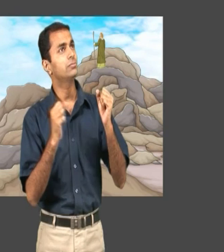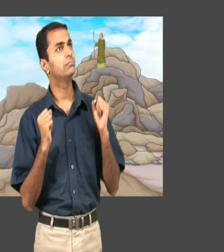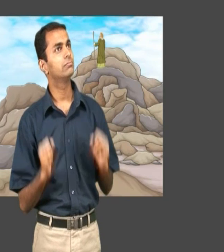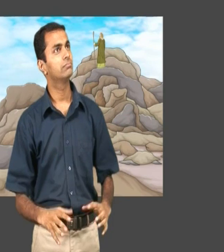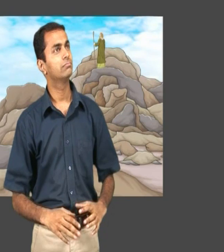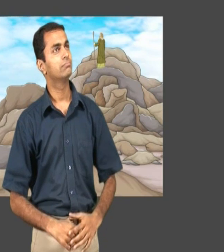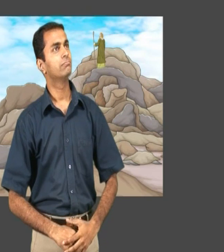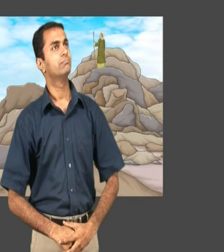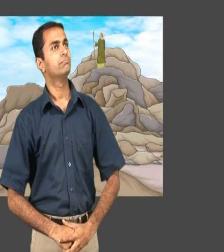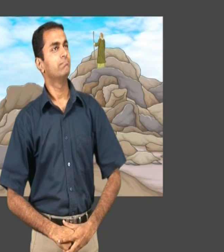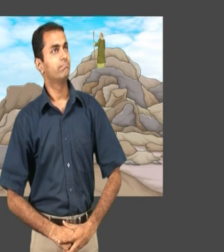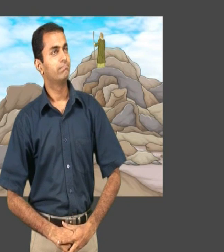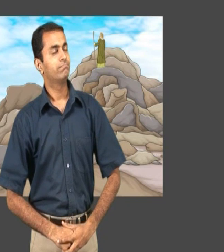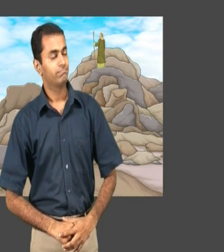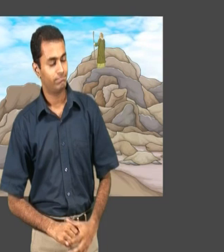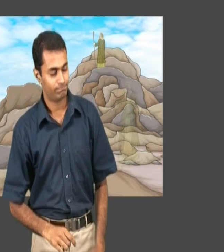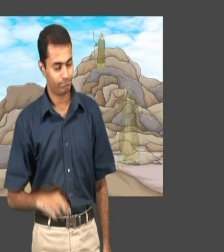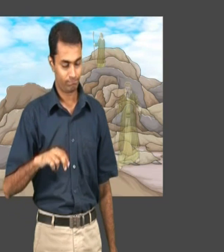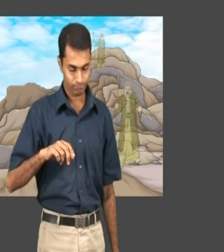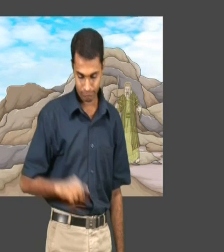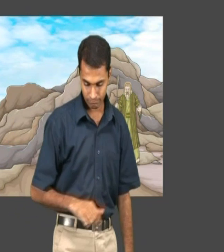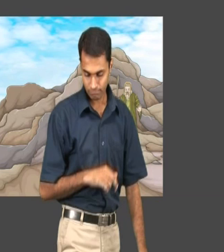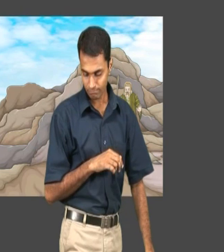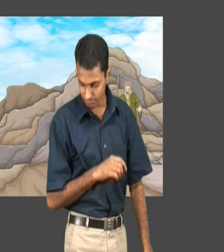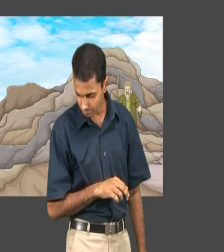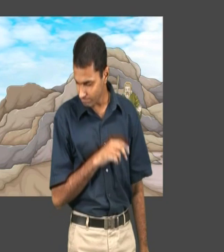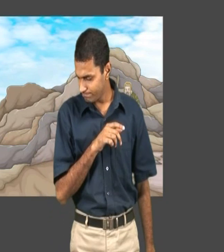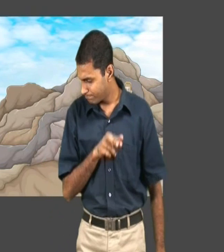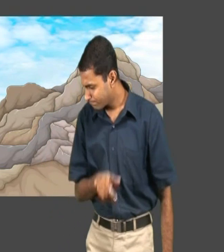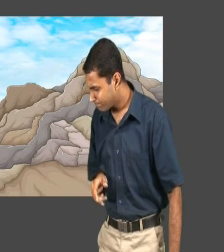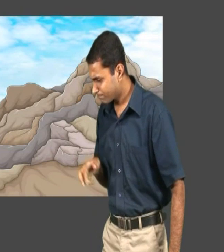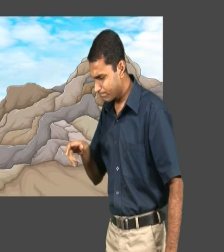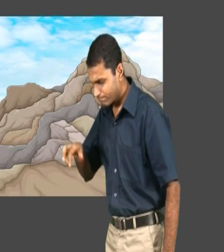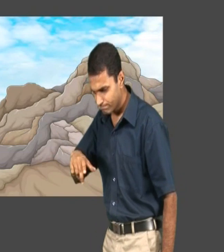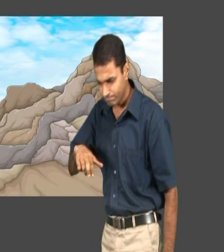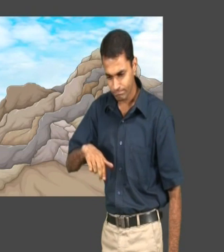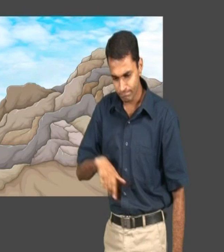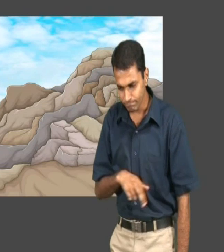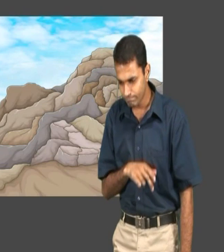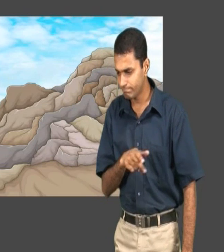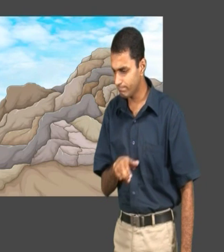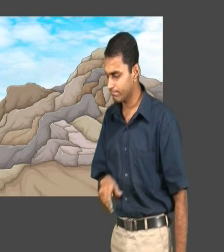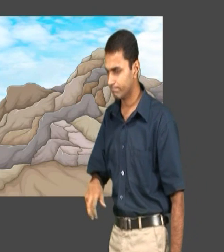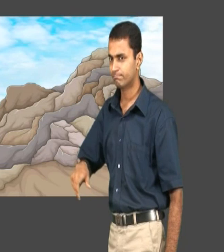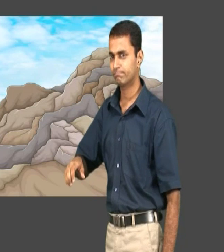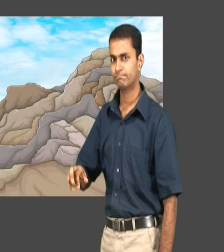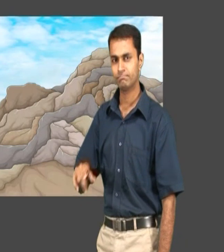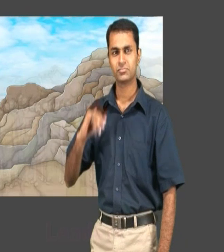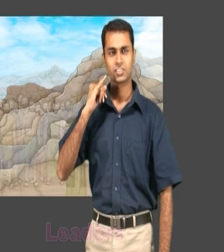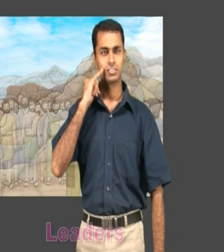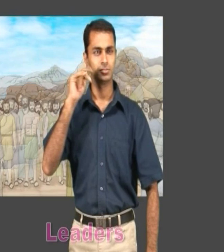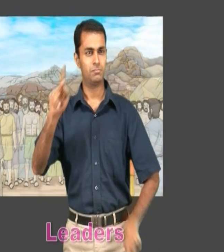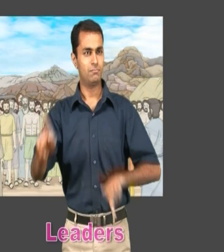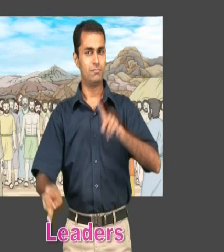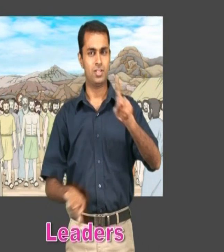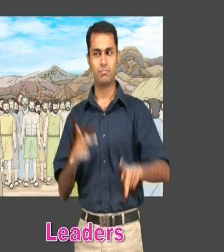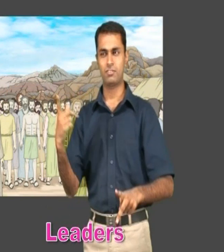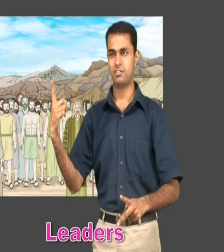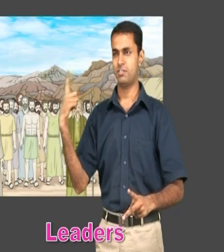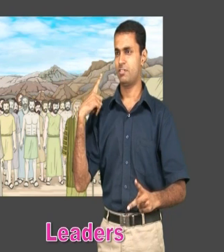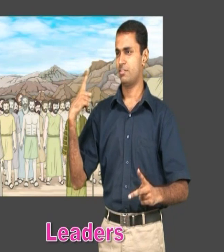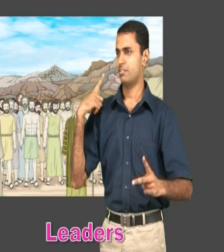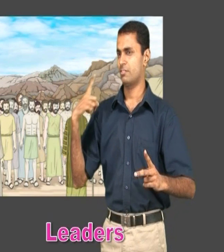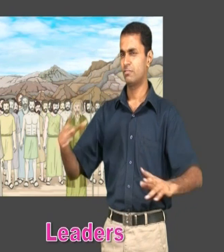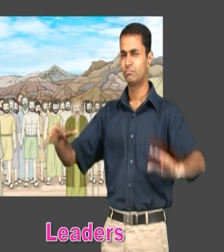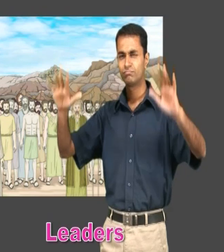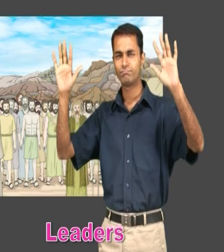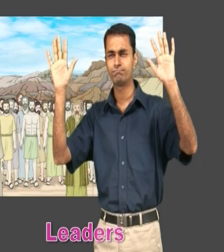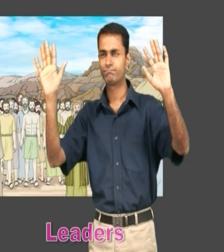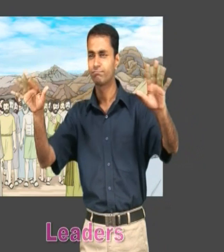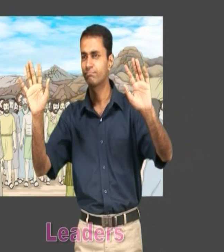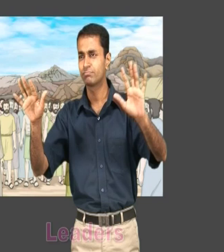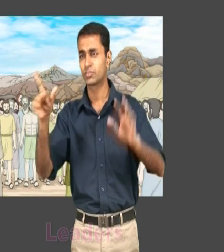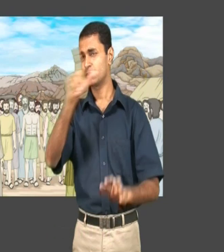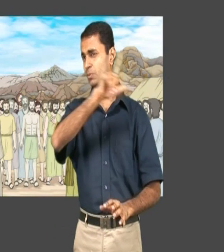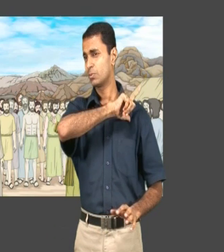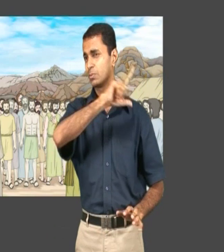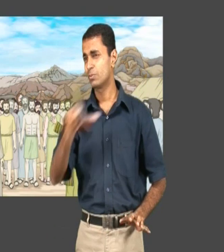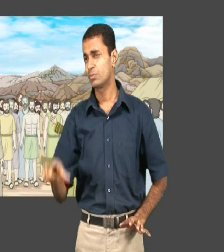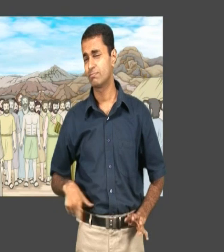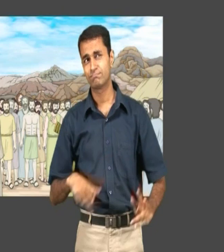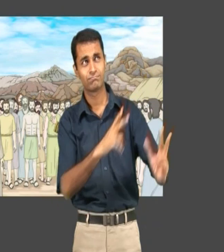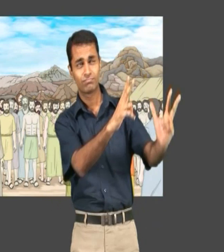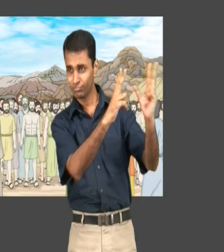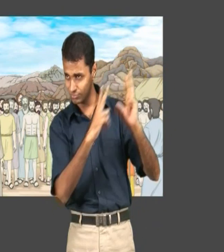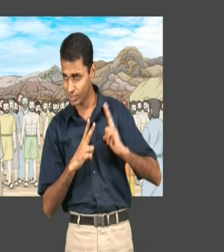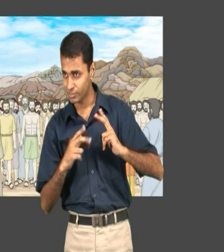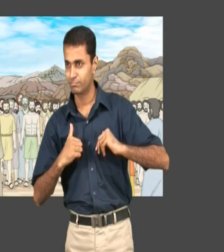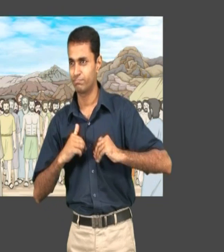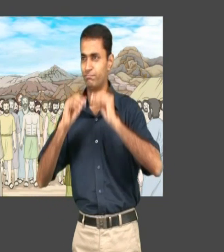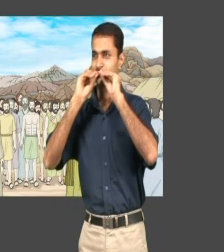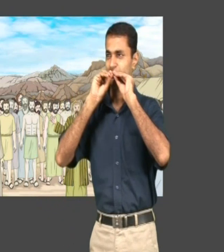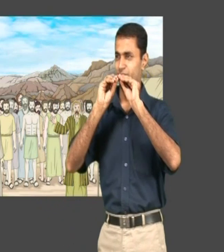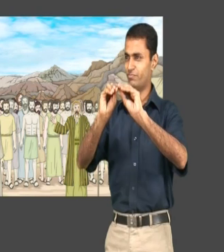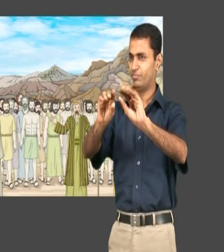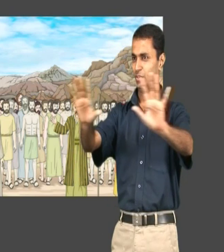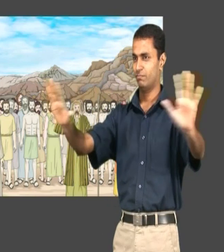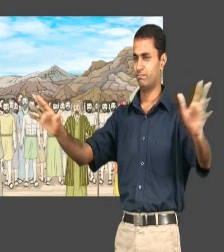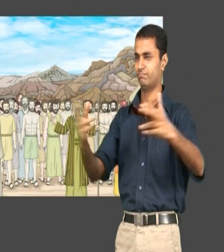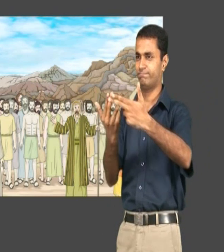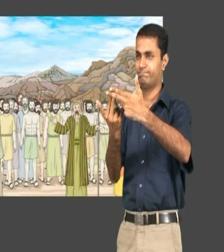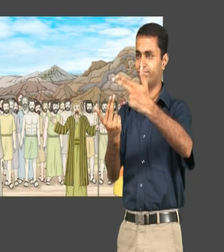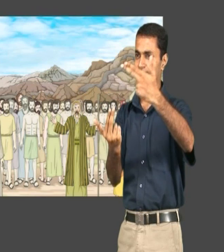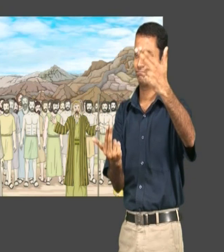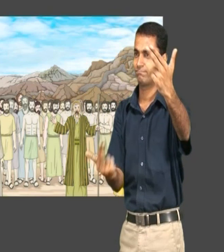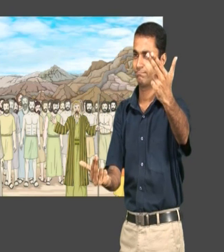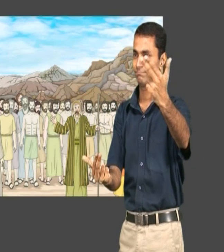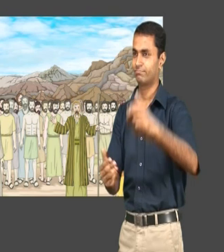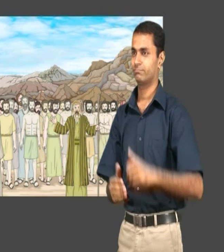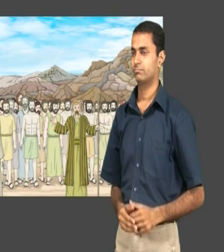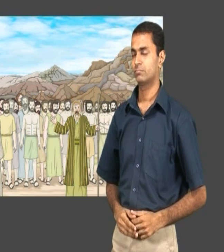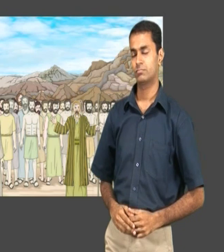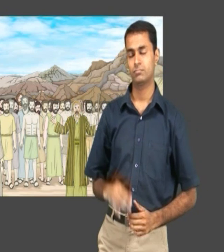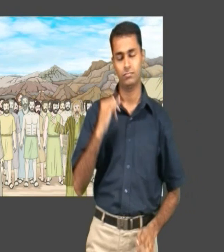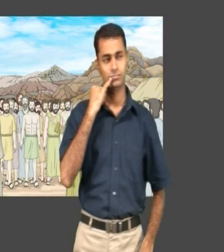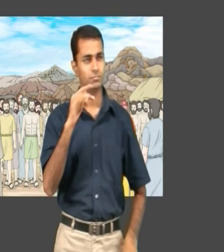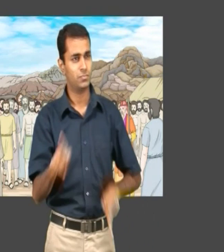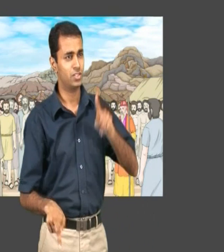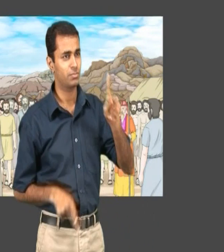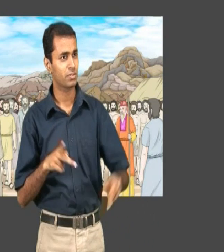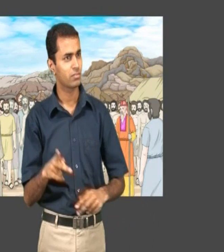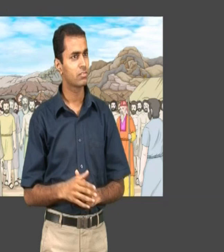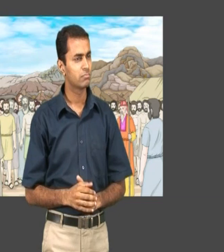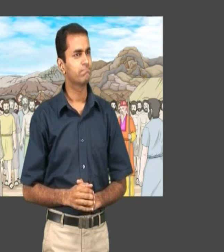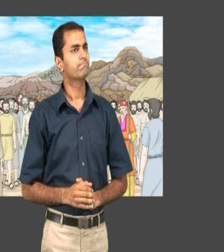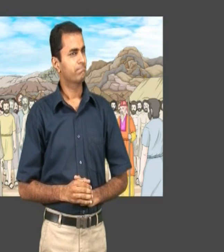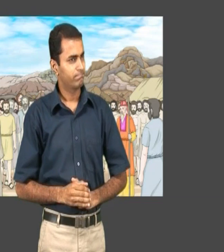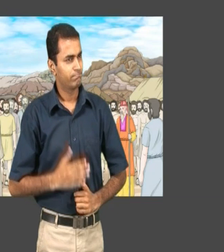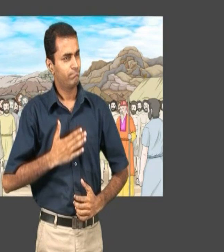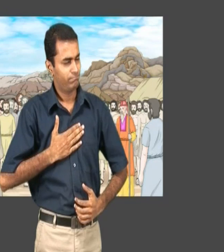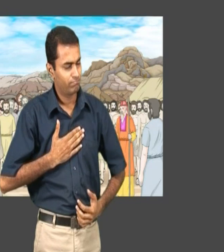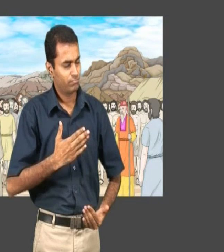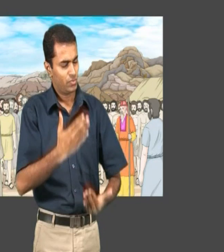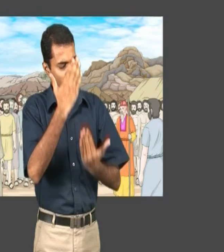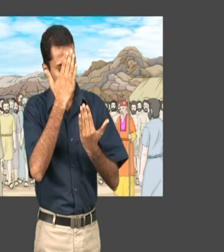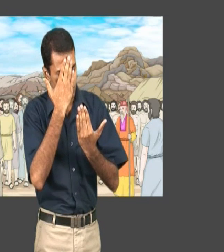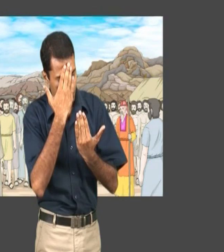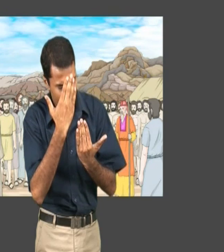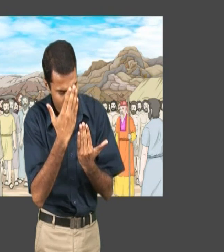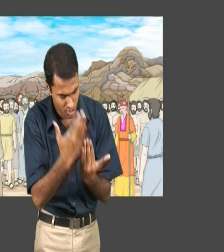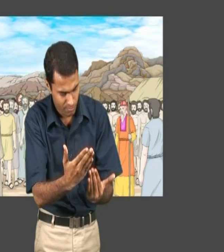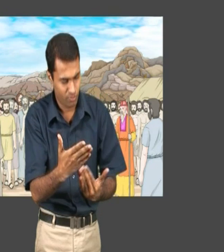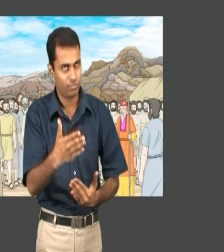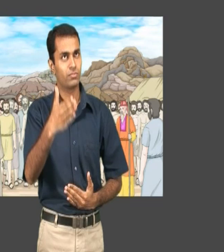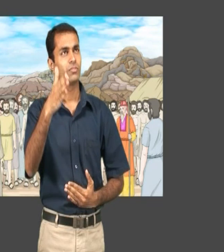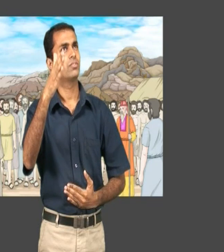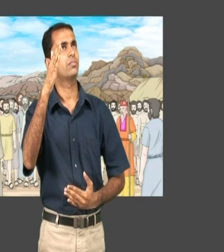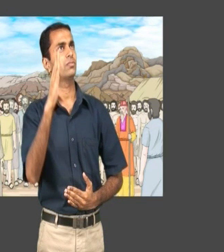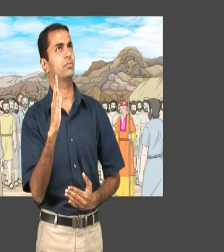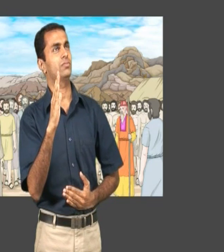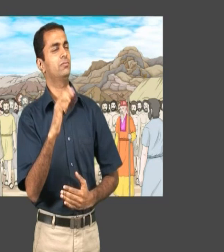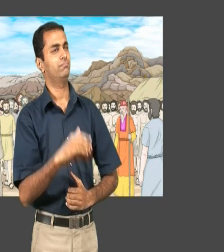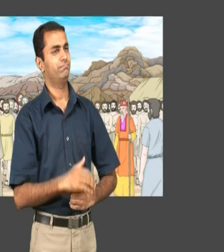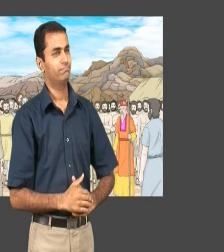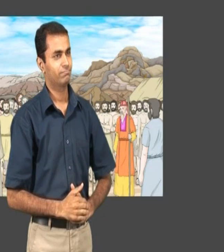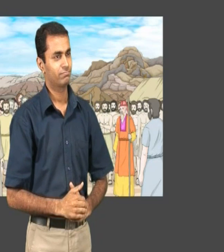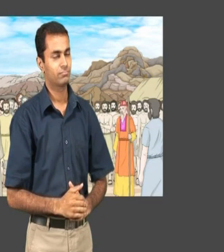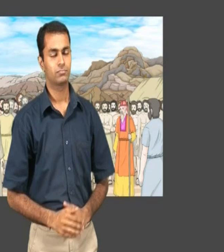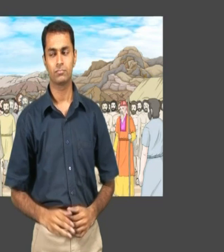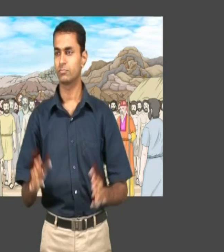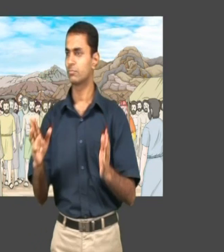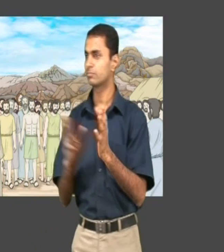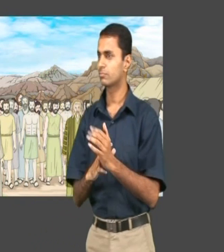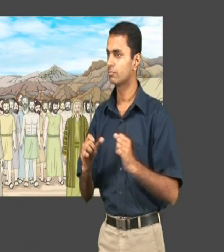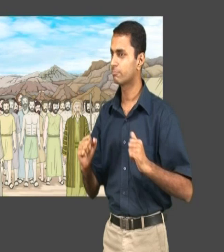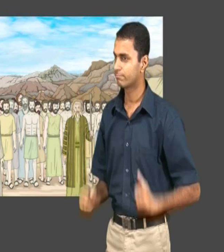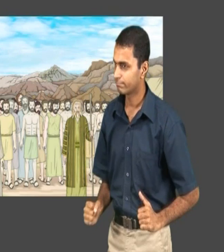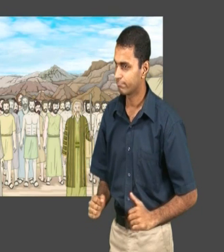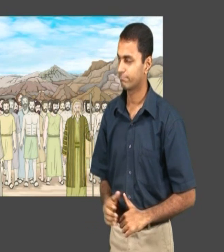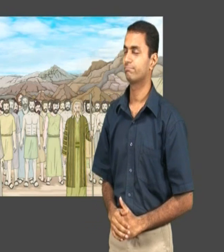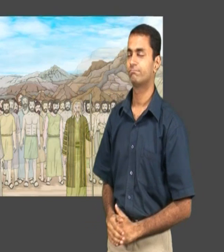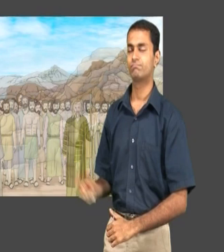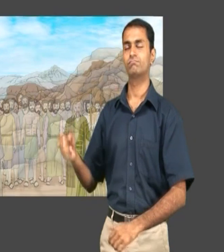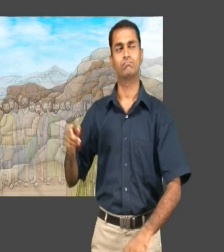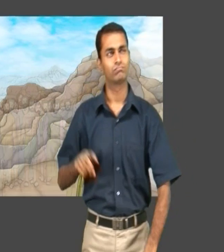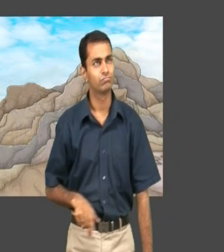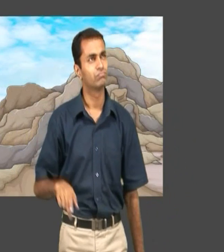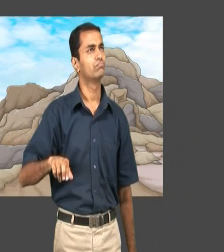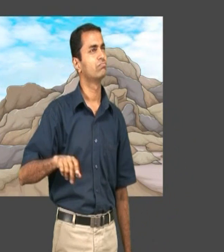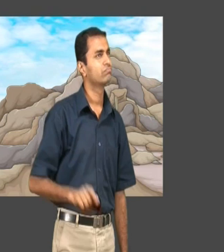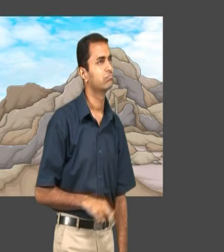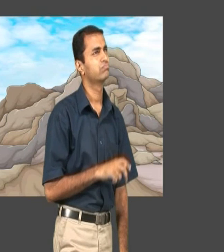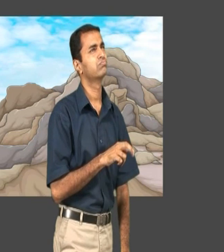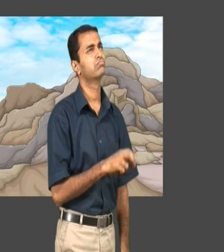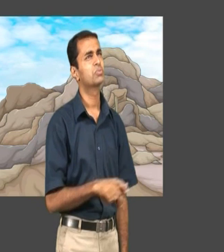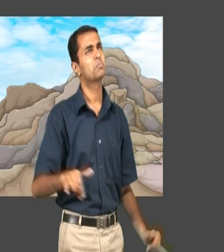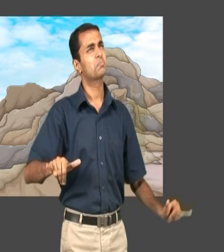So Moses went back and summoned the elders of the people and set before them all these words that the LORD had commanded him. And all the people answered together, “We will do everything that the LORD has spoken.”